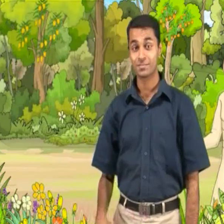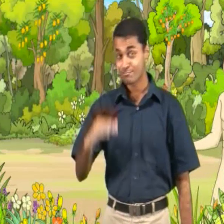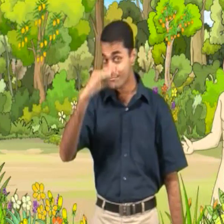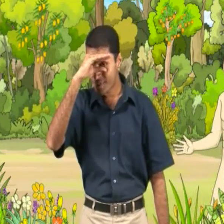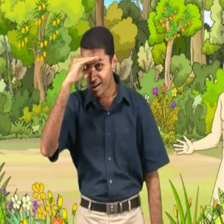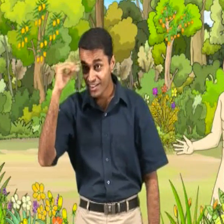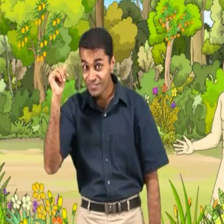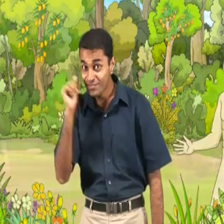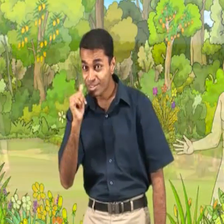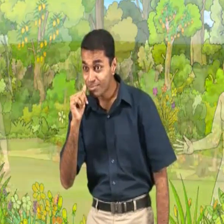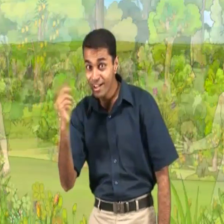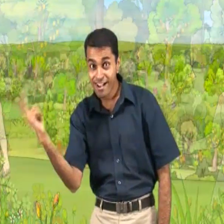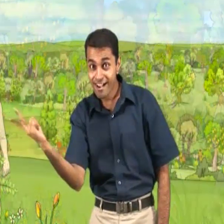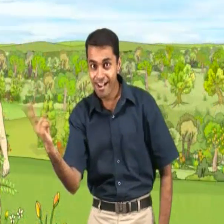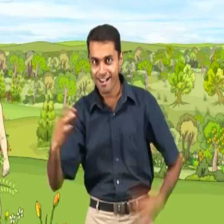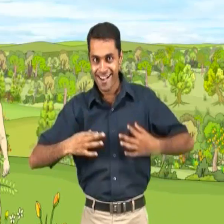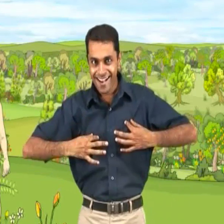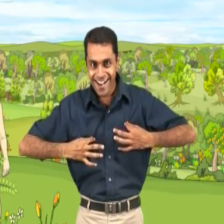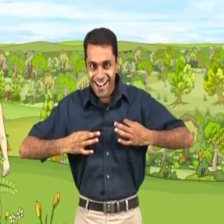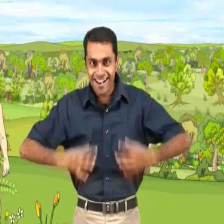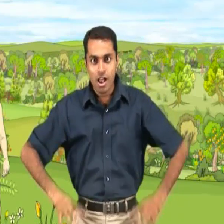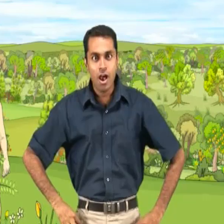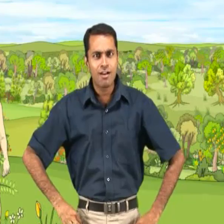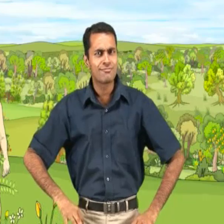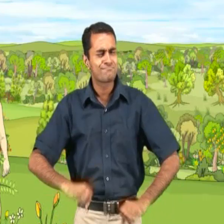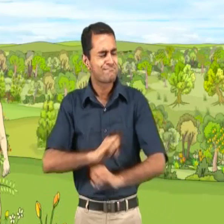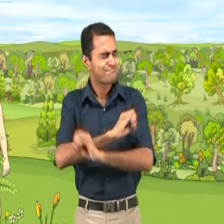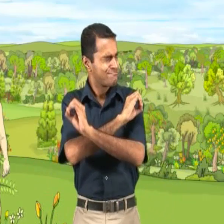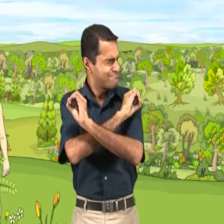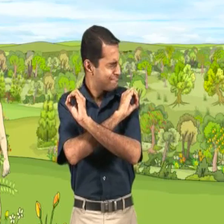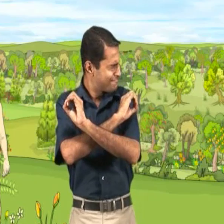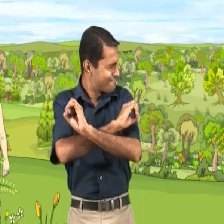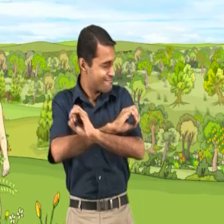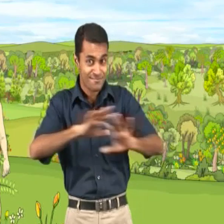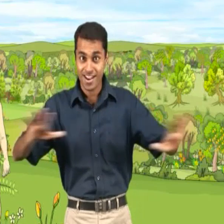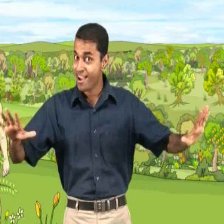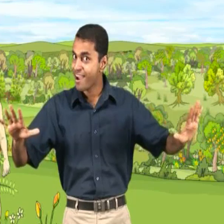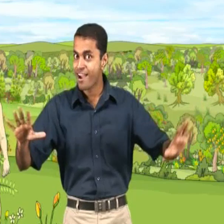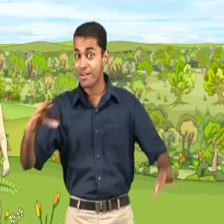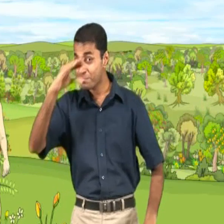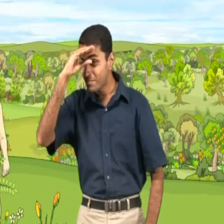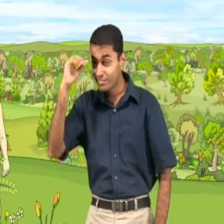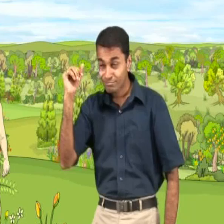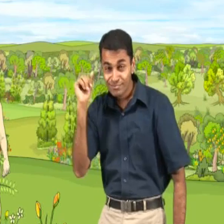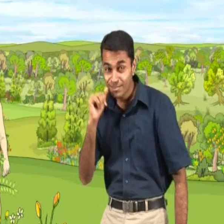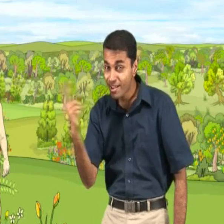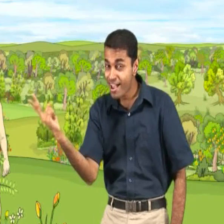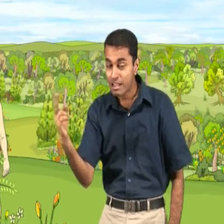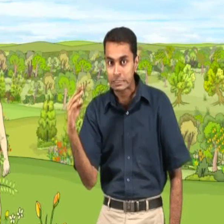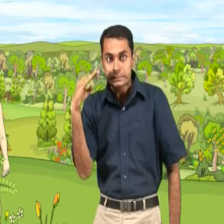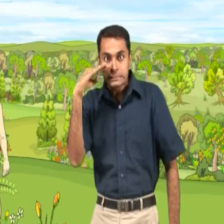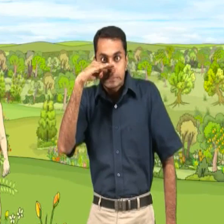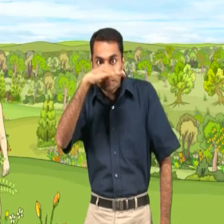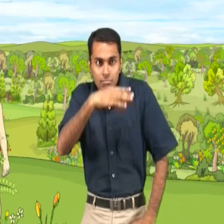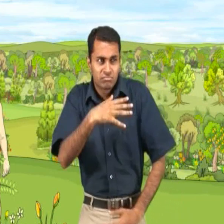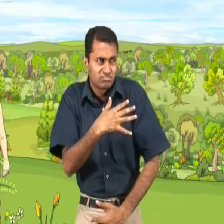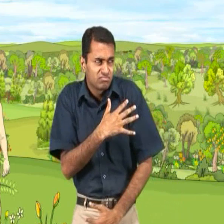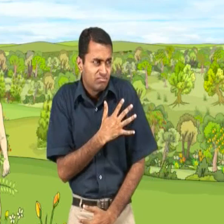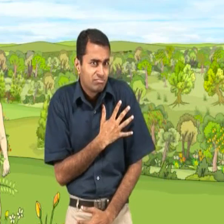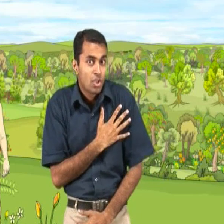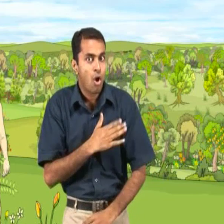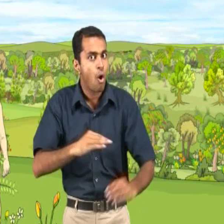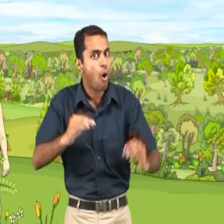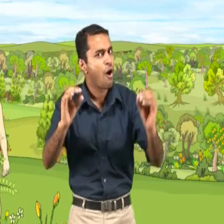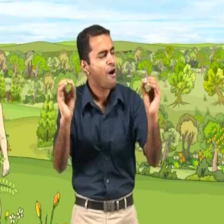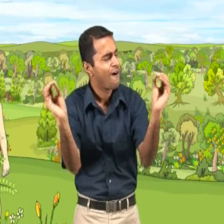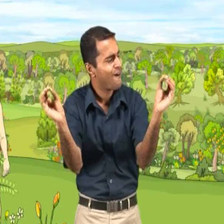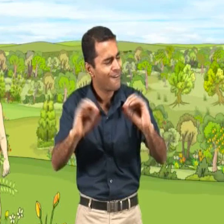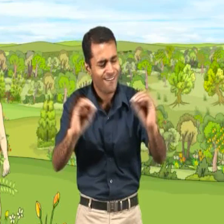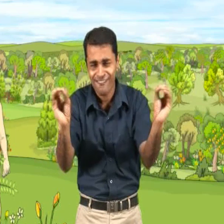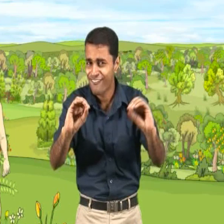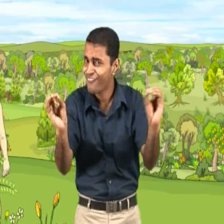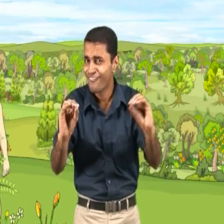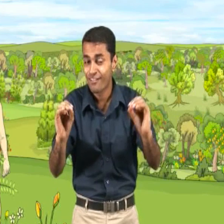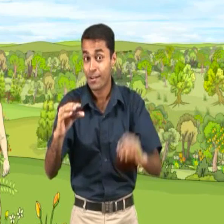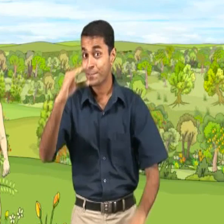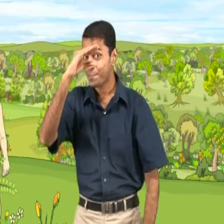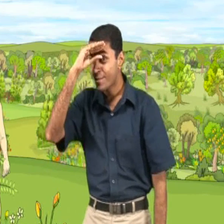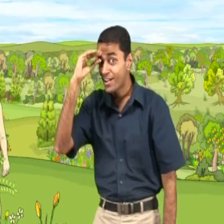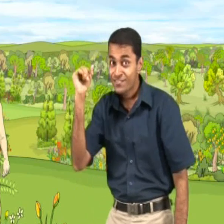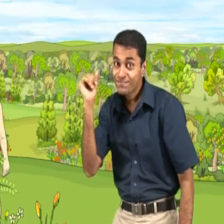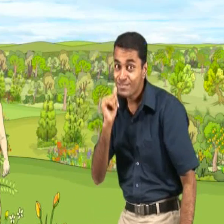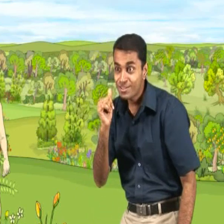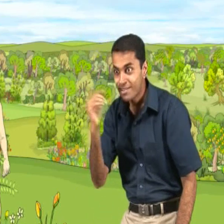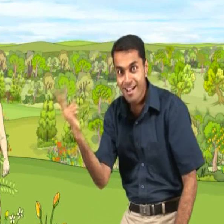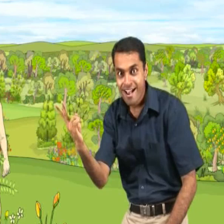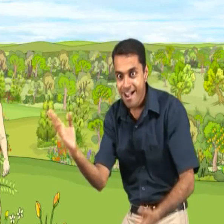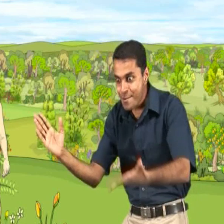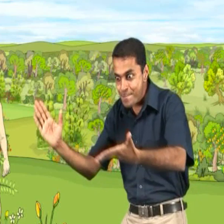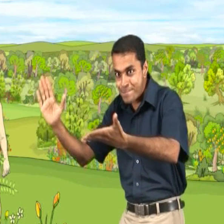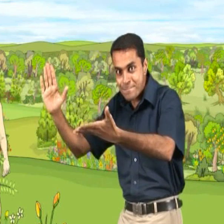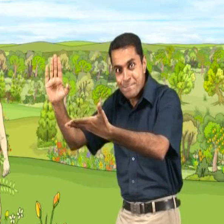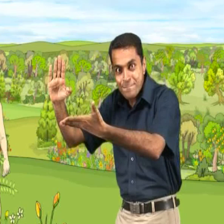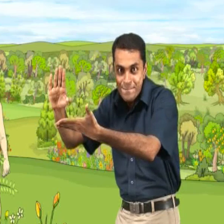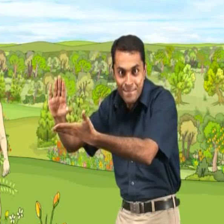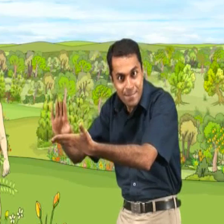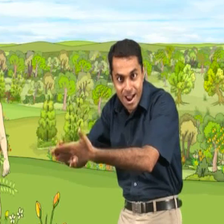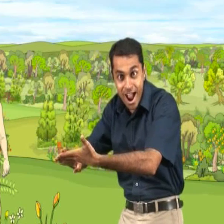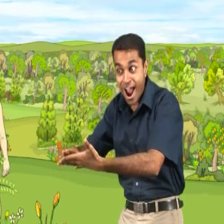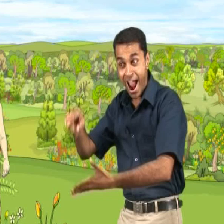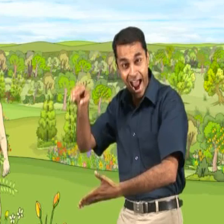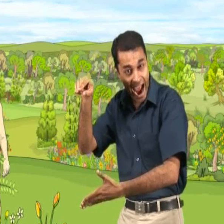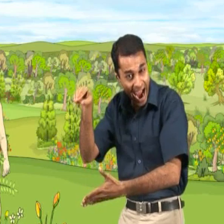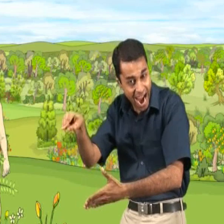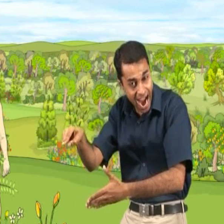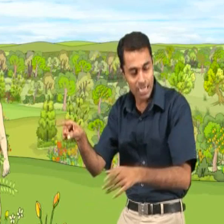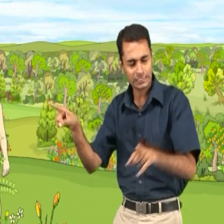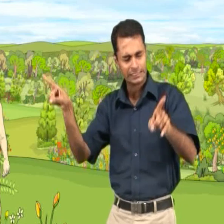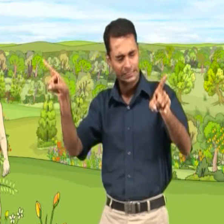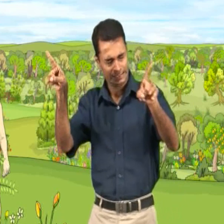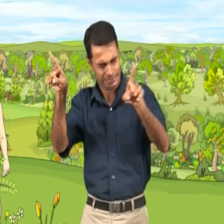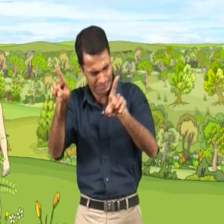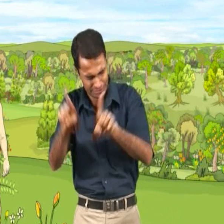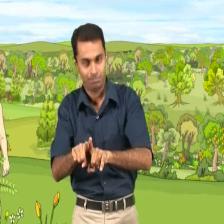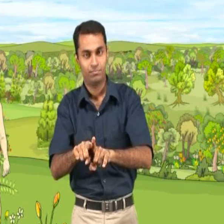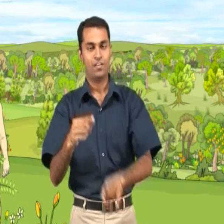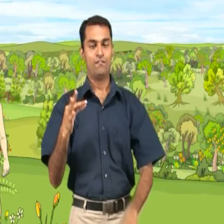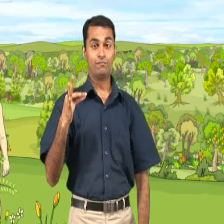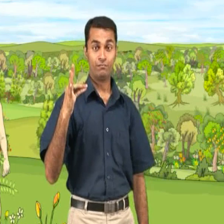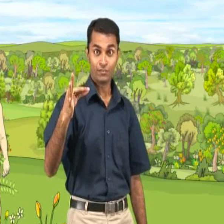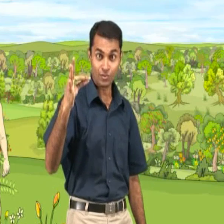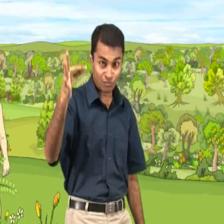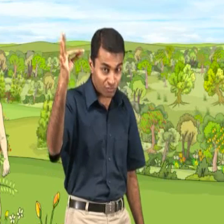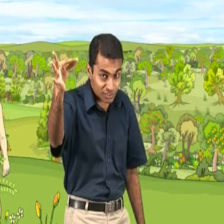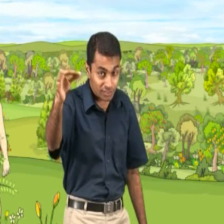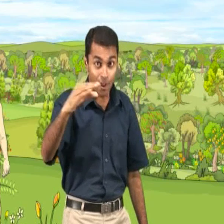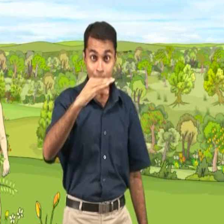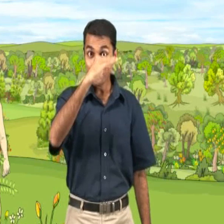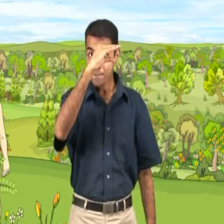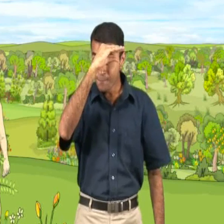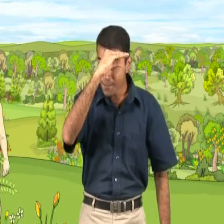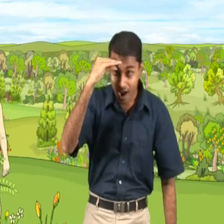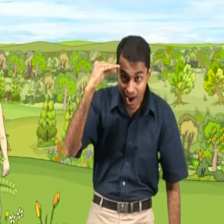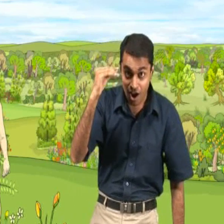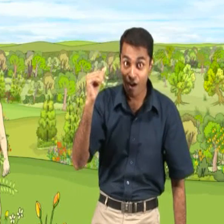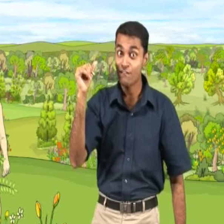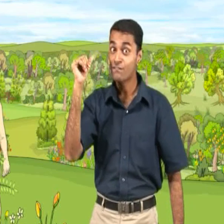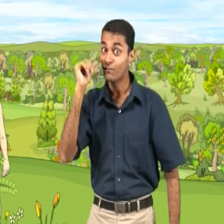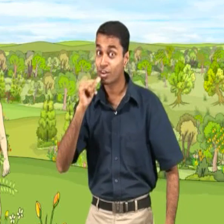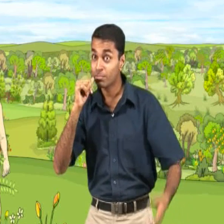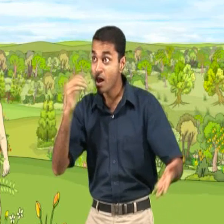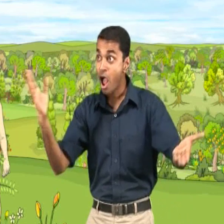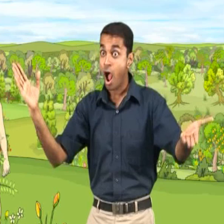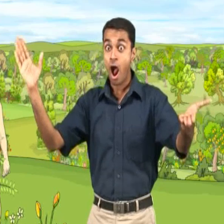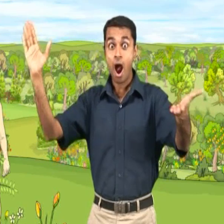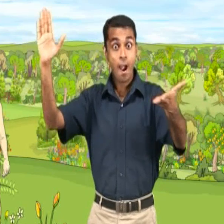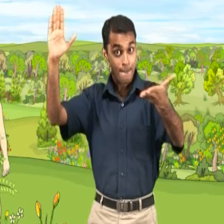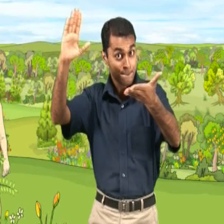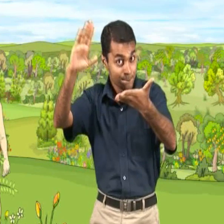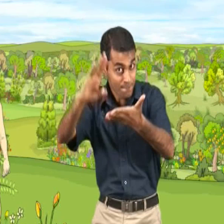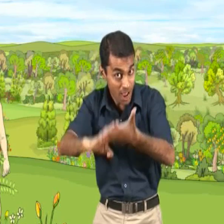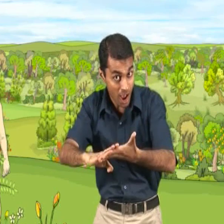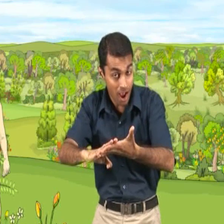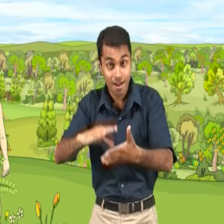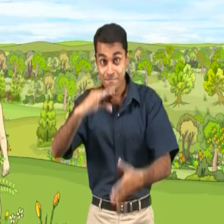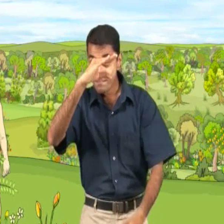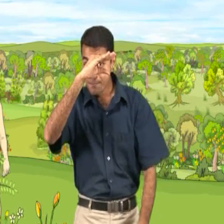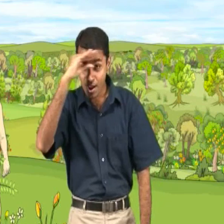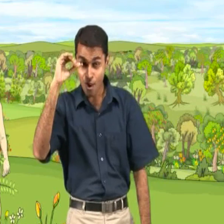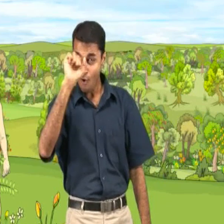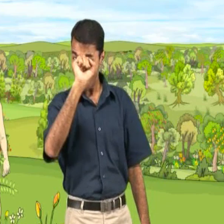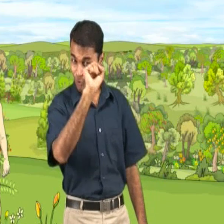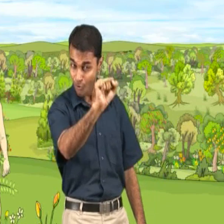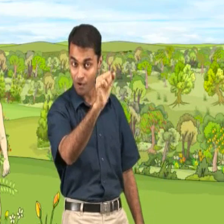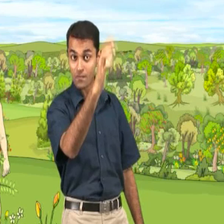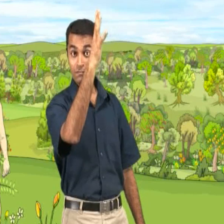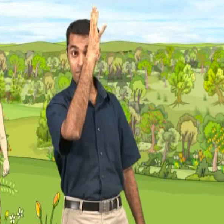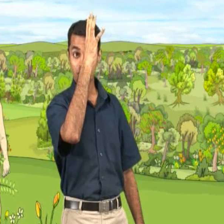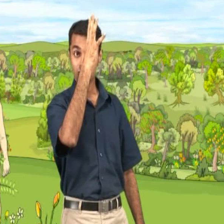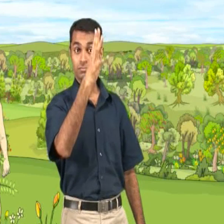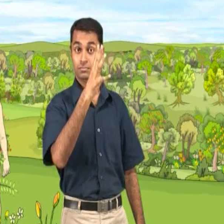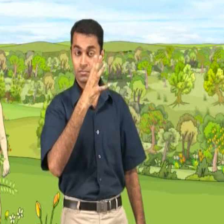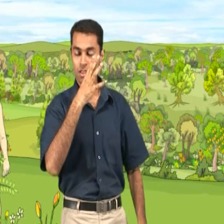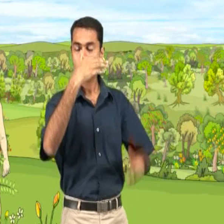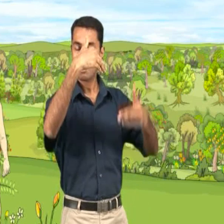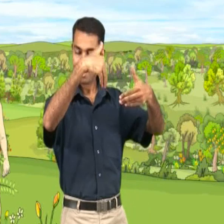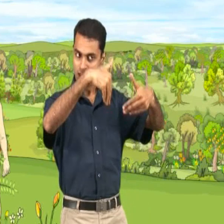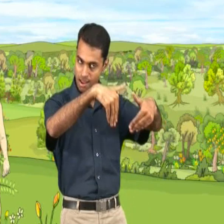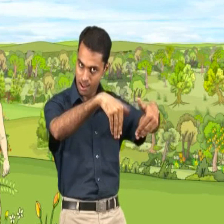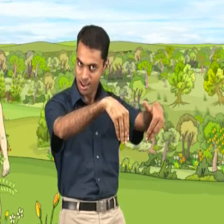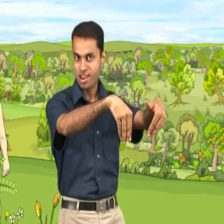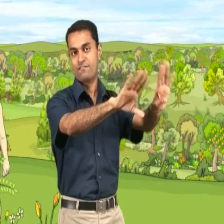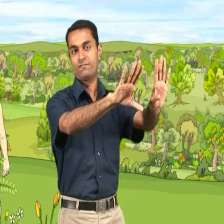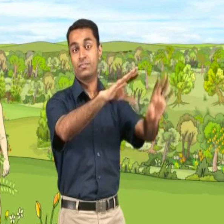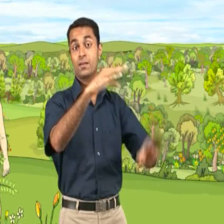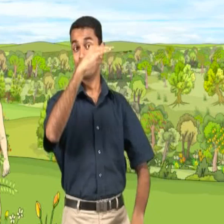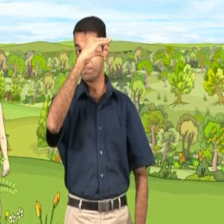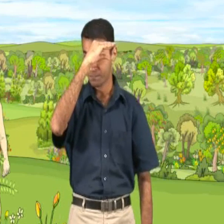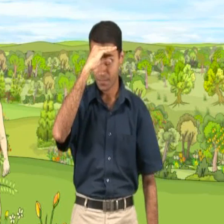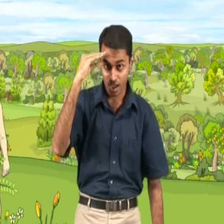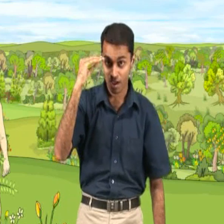For this reason a man will leave his father and mother and be united to his wife, and they will become one flesh.